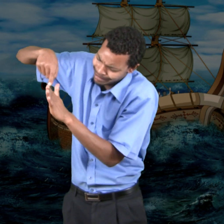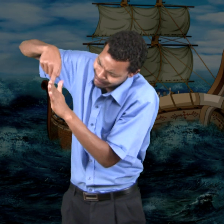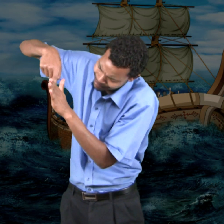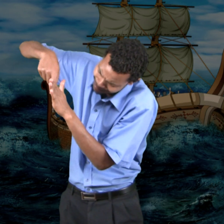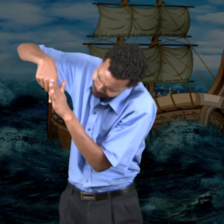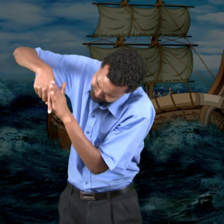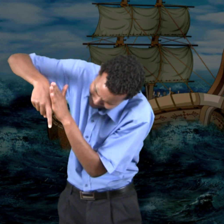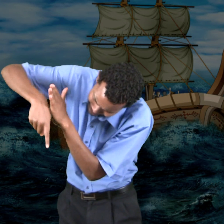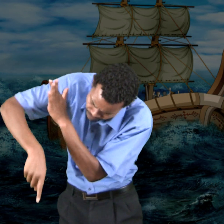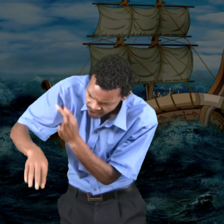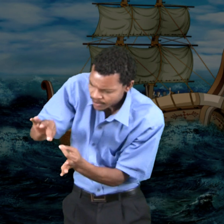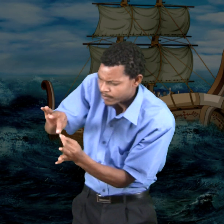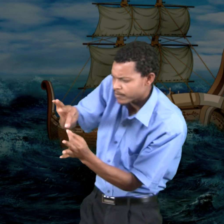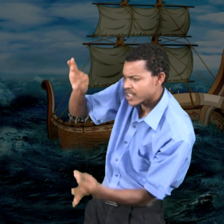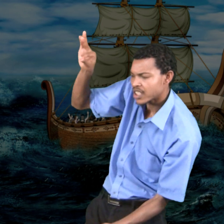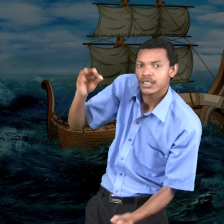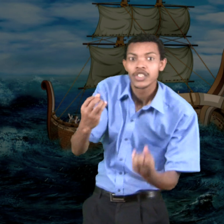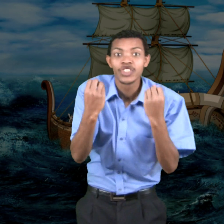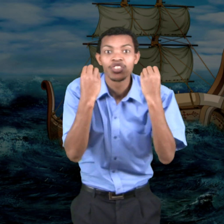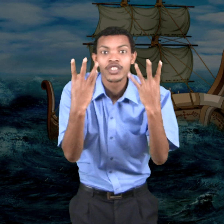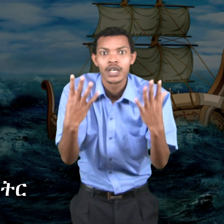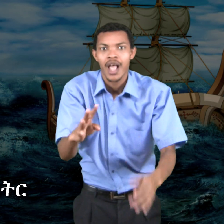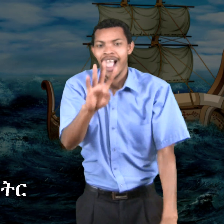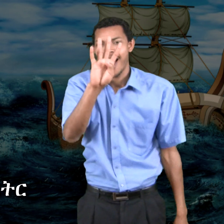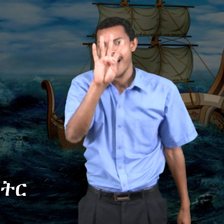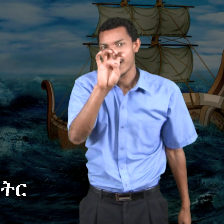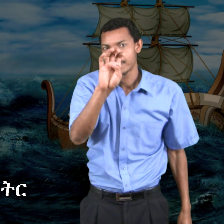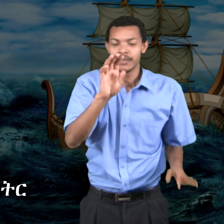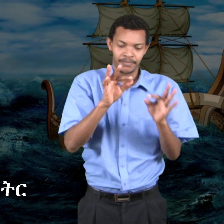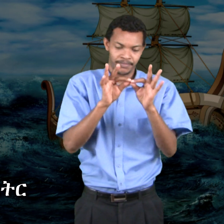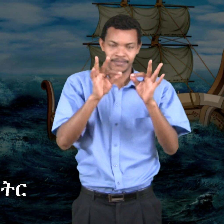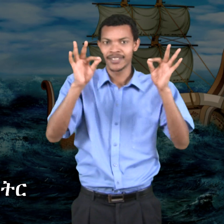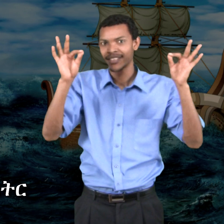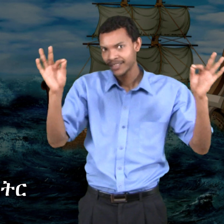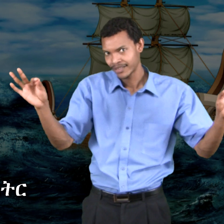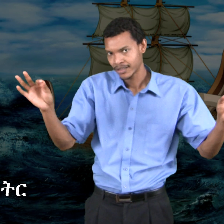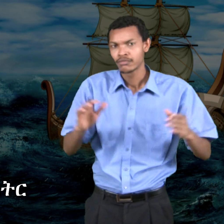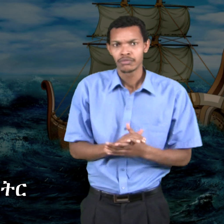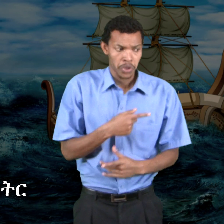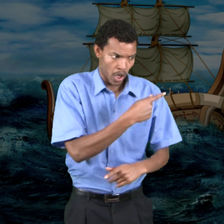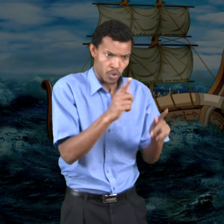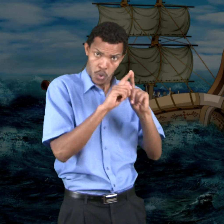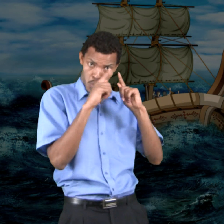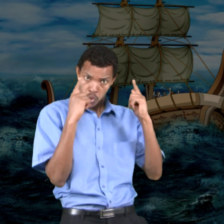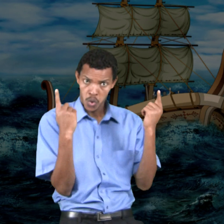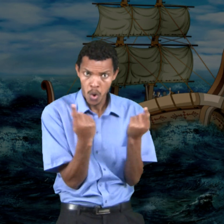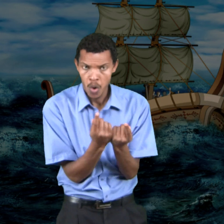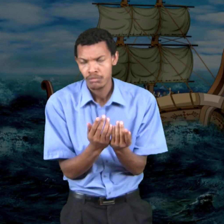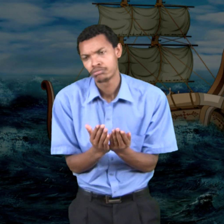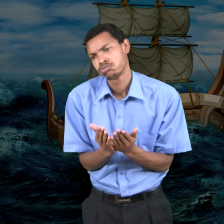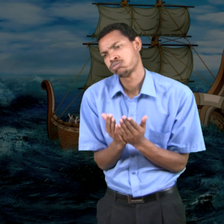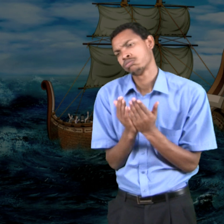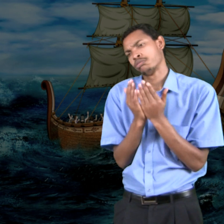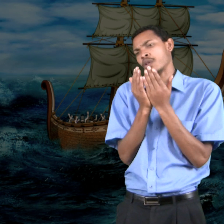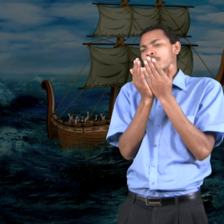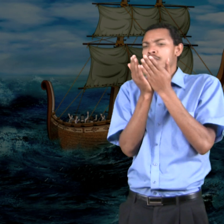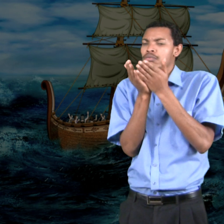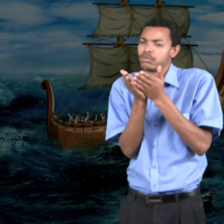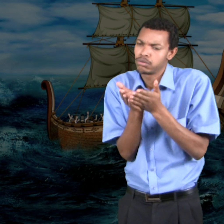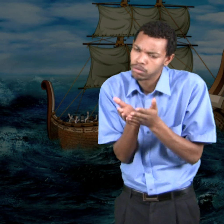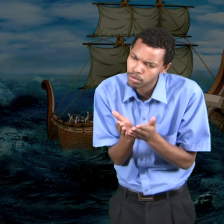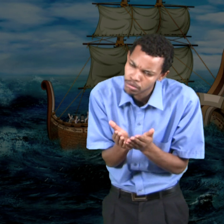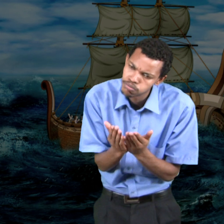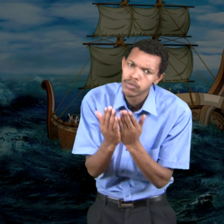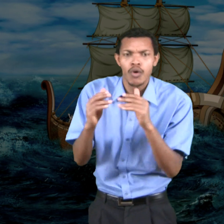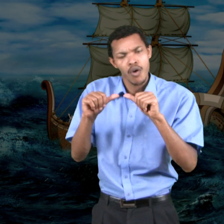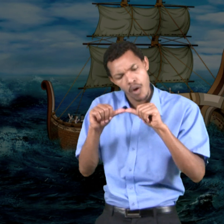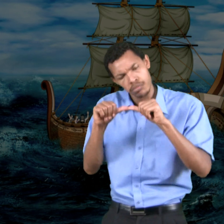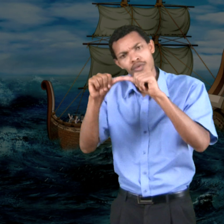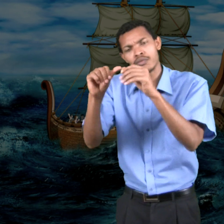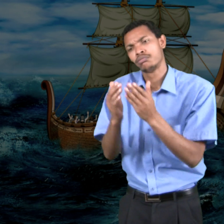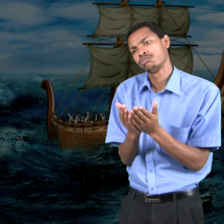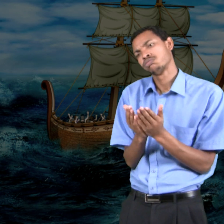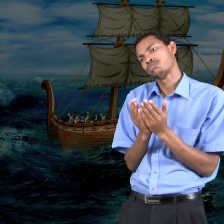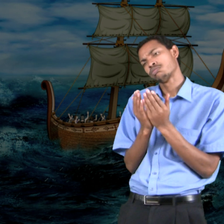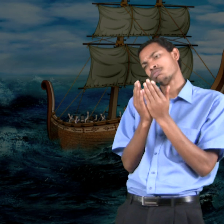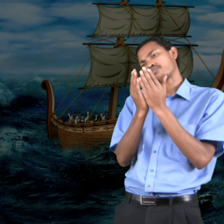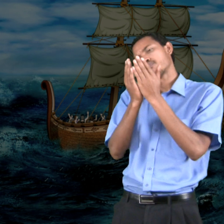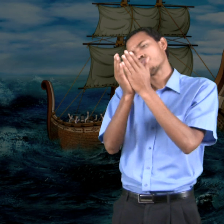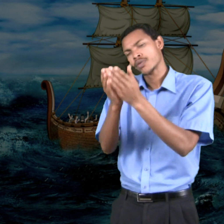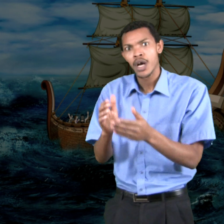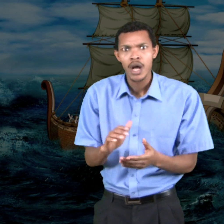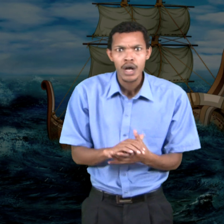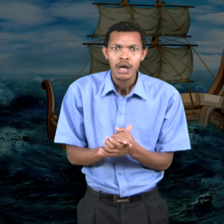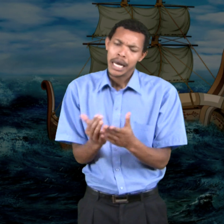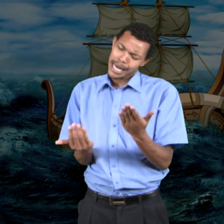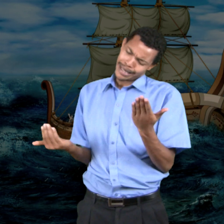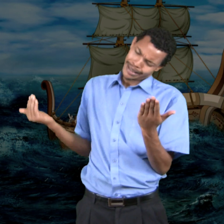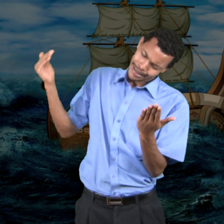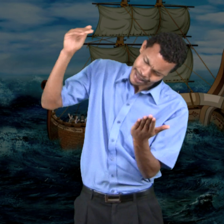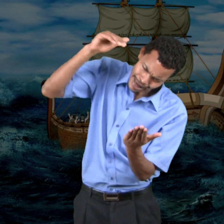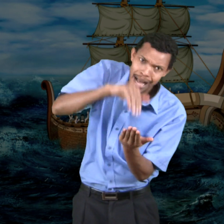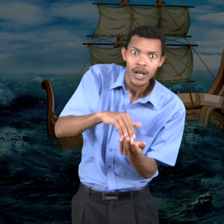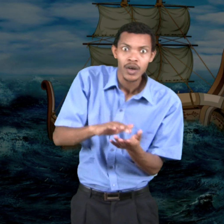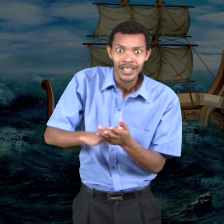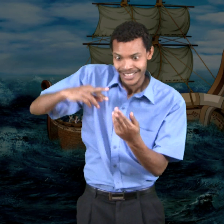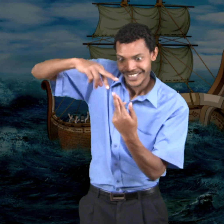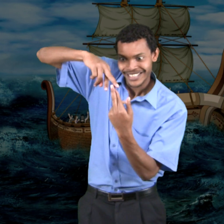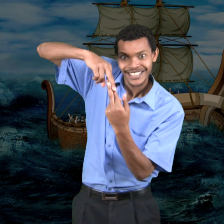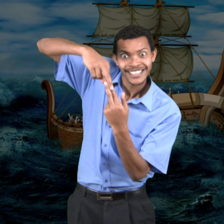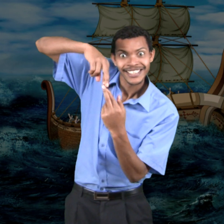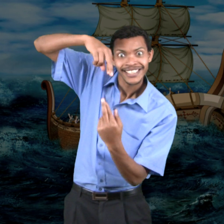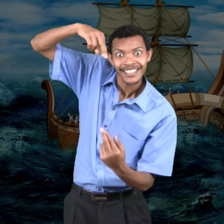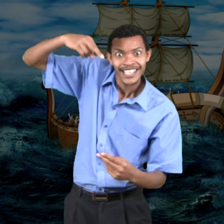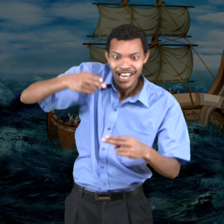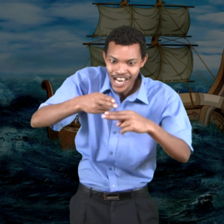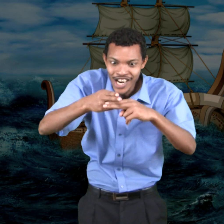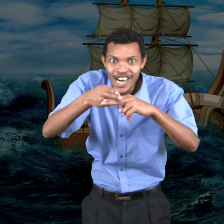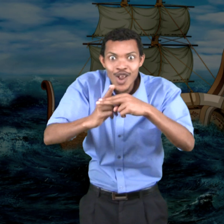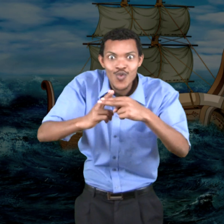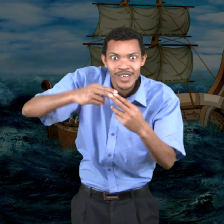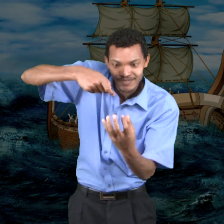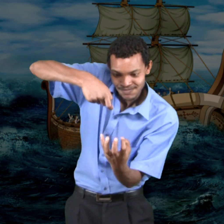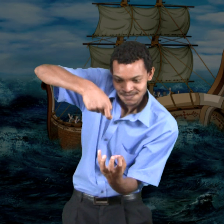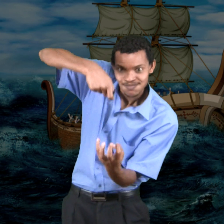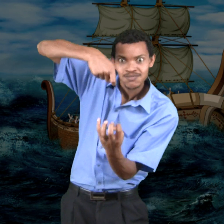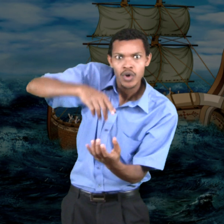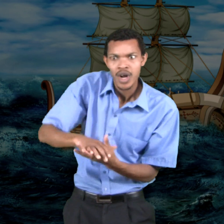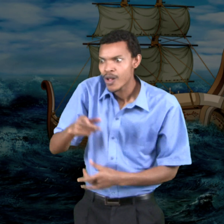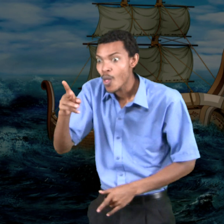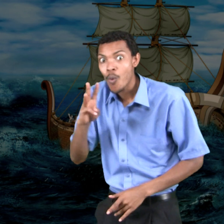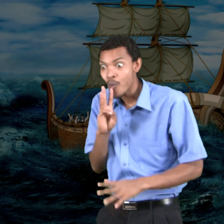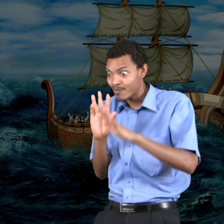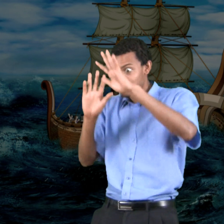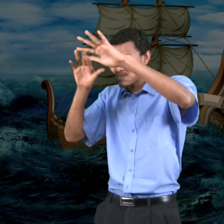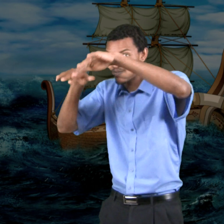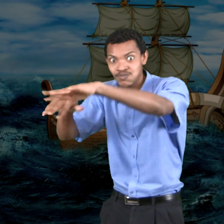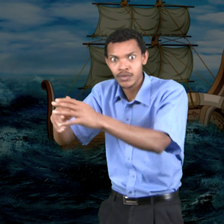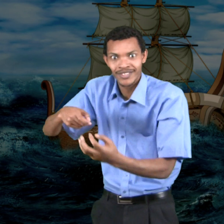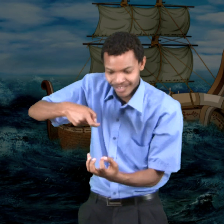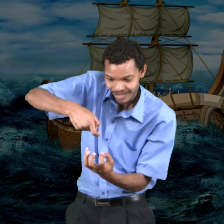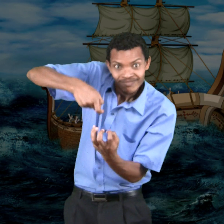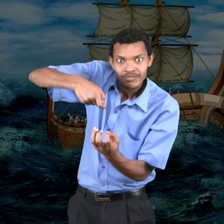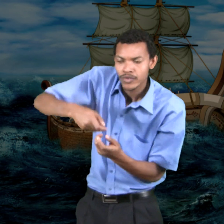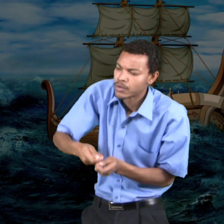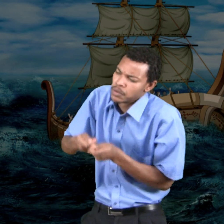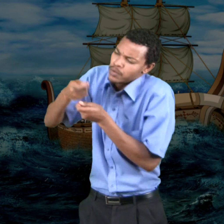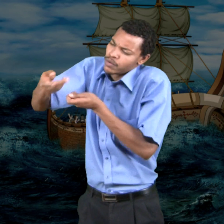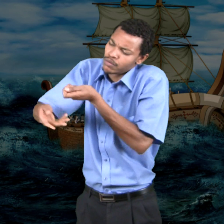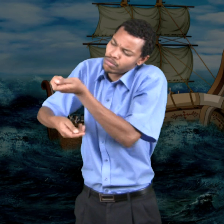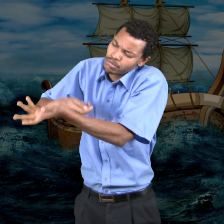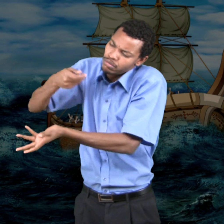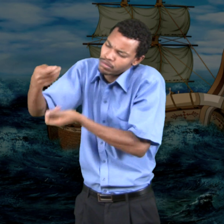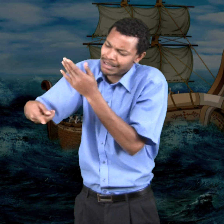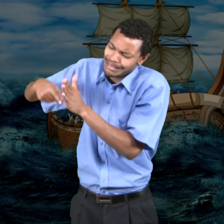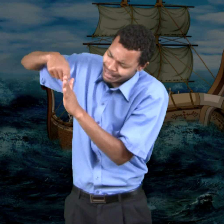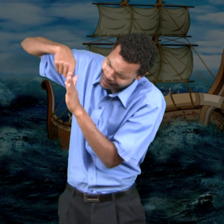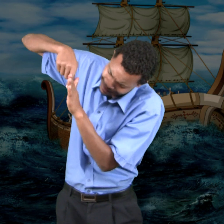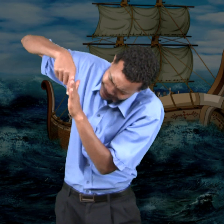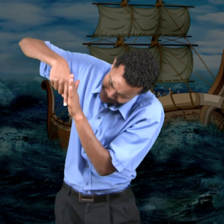They took soundings and found that the water was twenty fathoms deep.